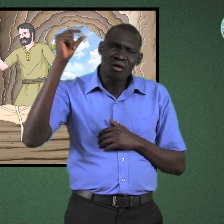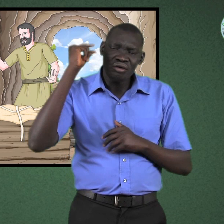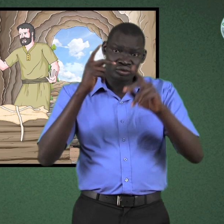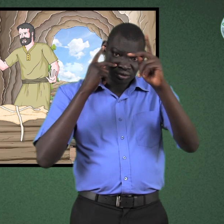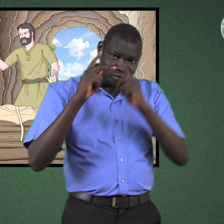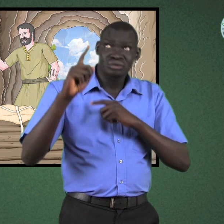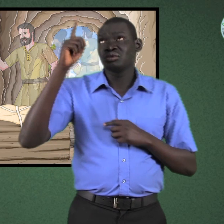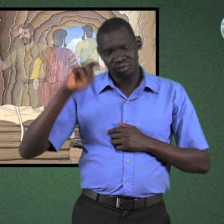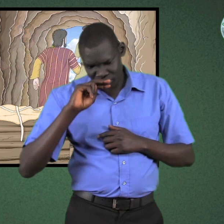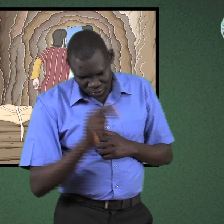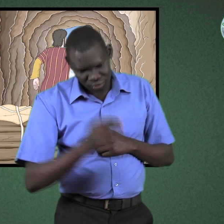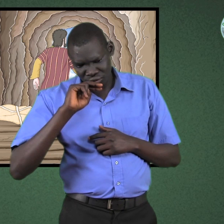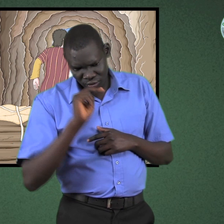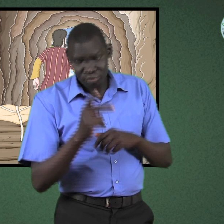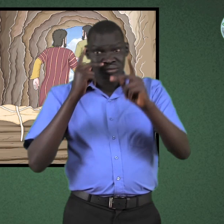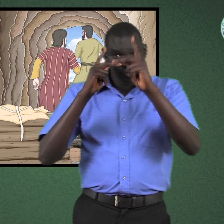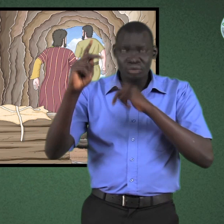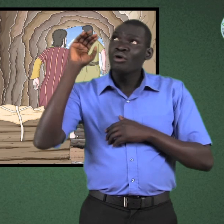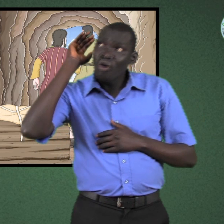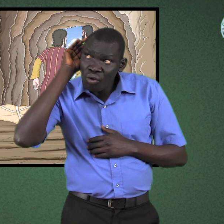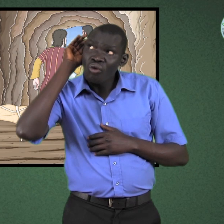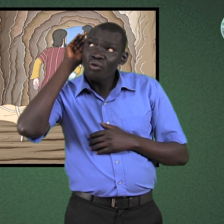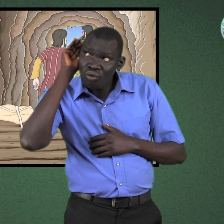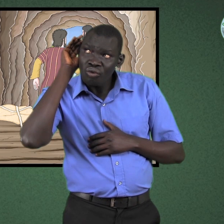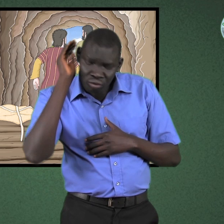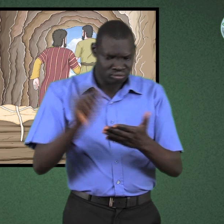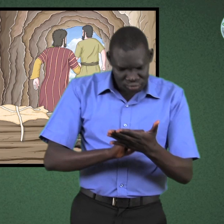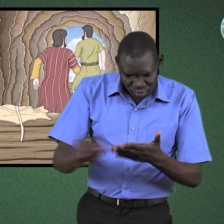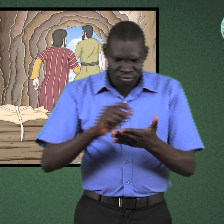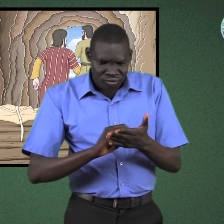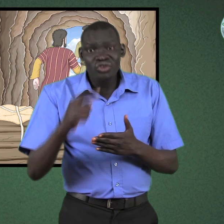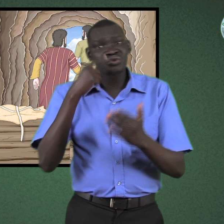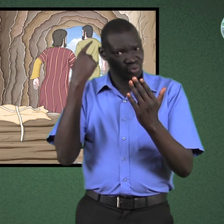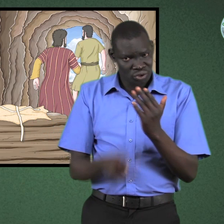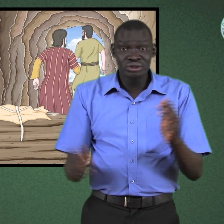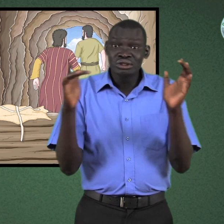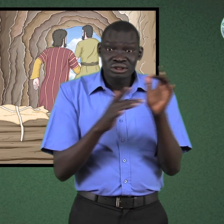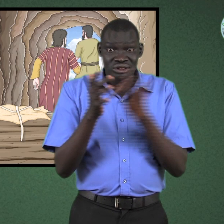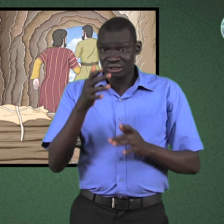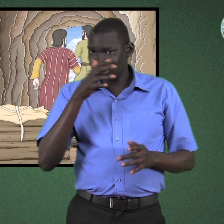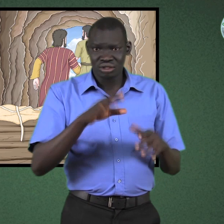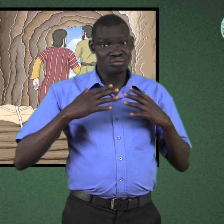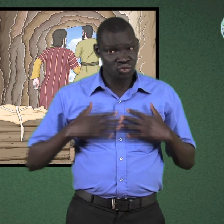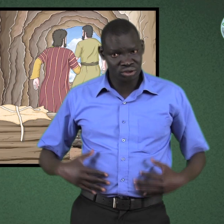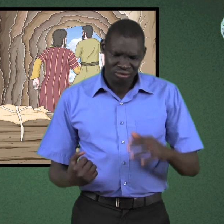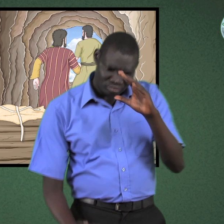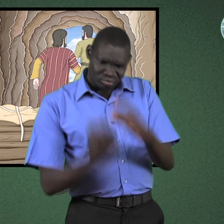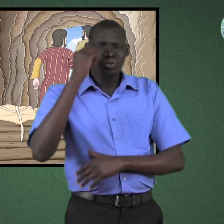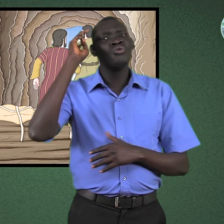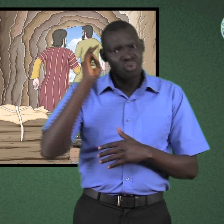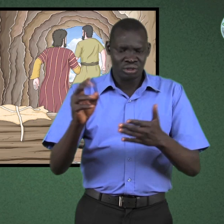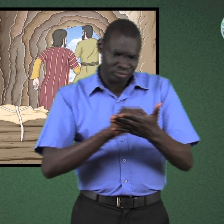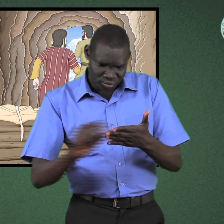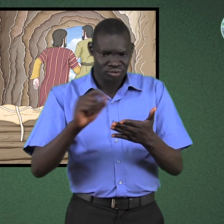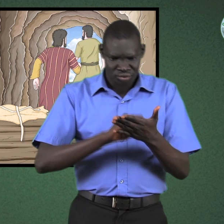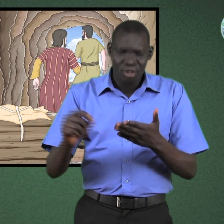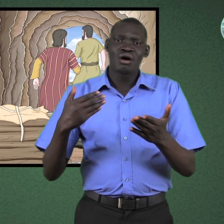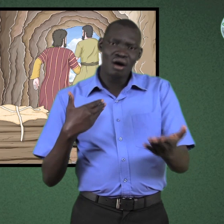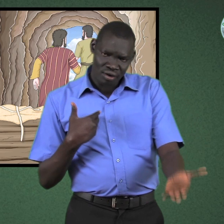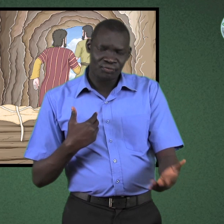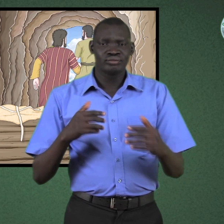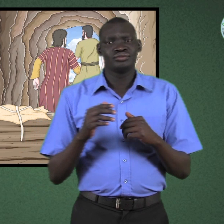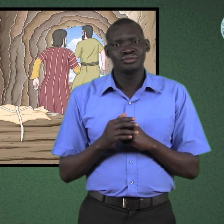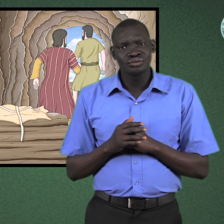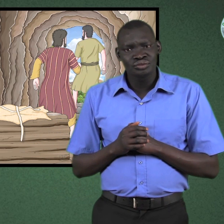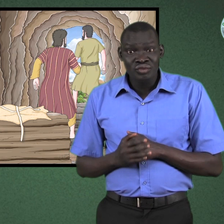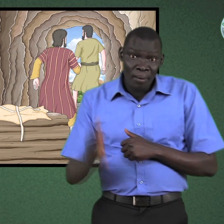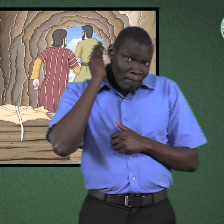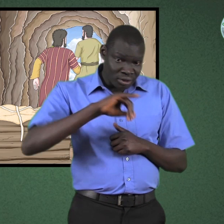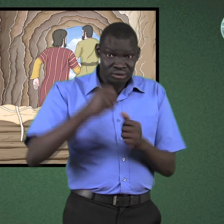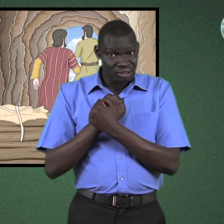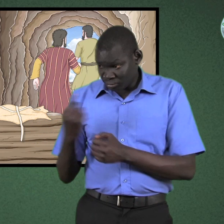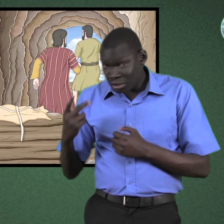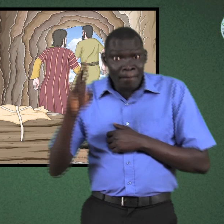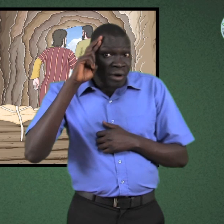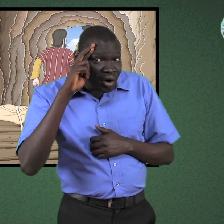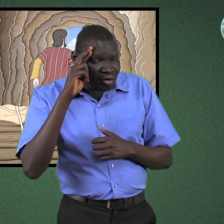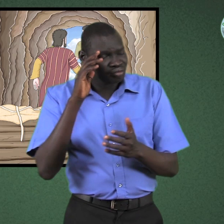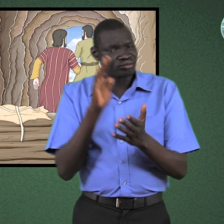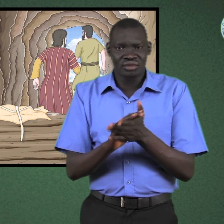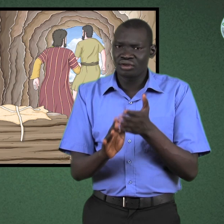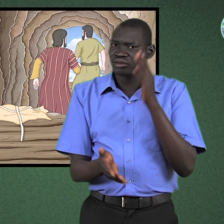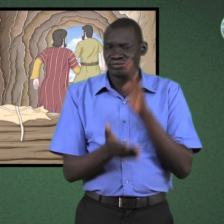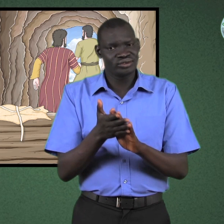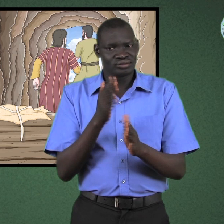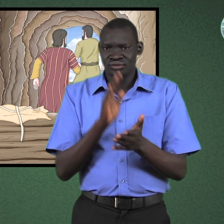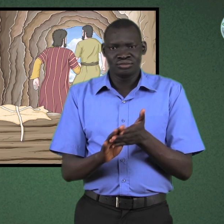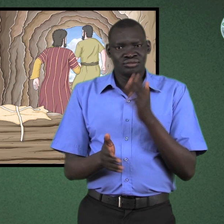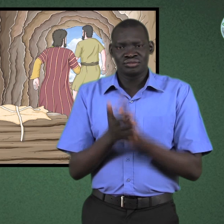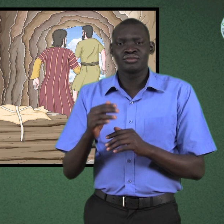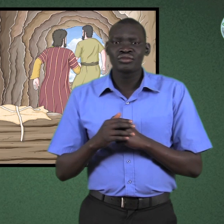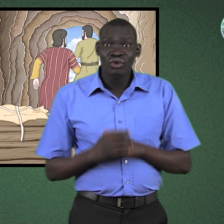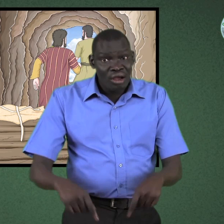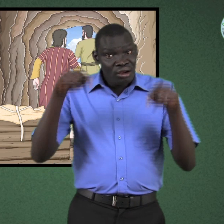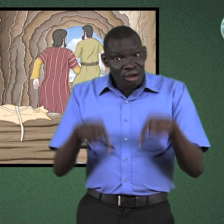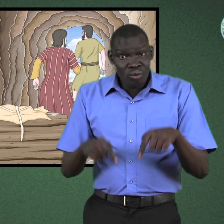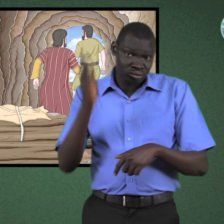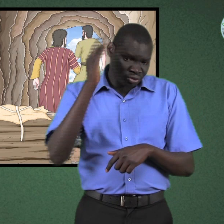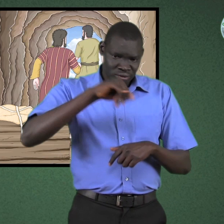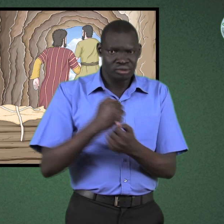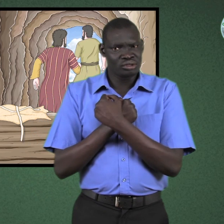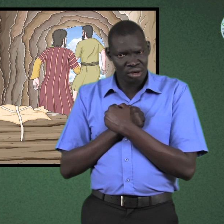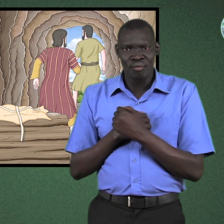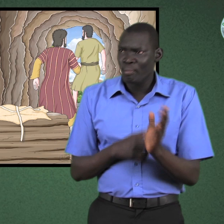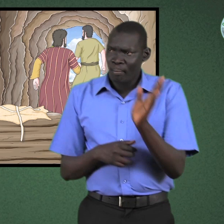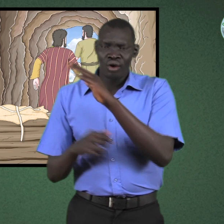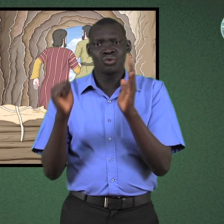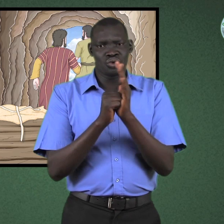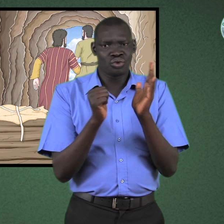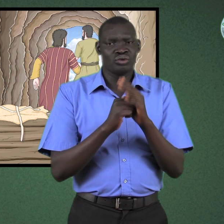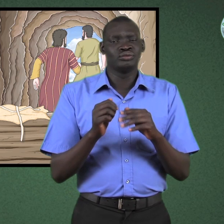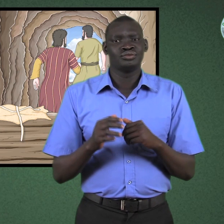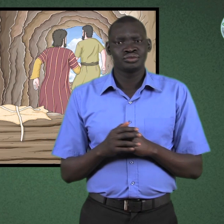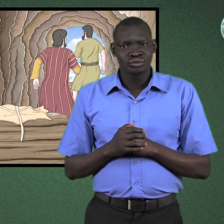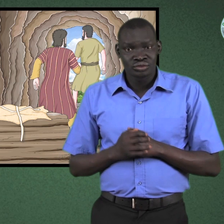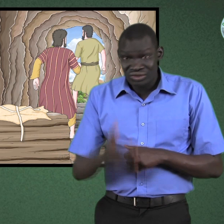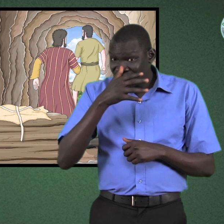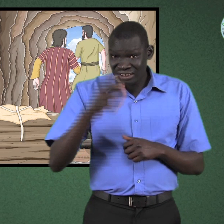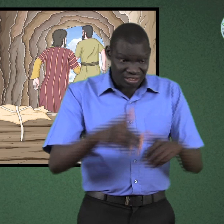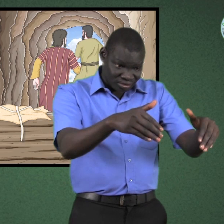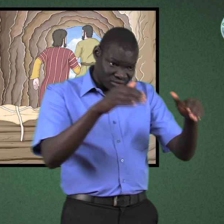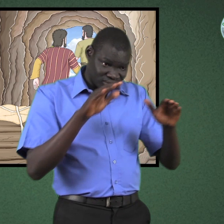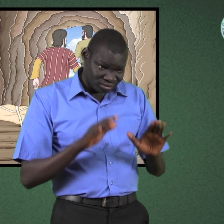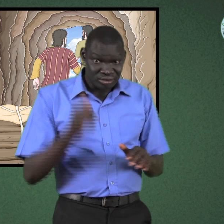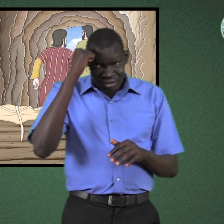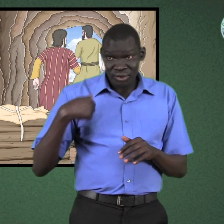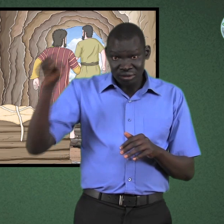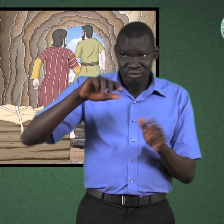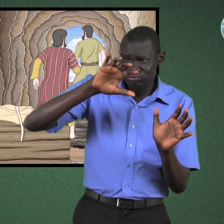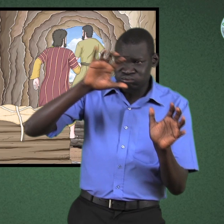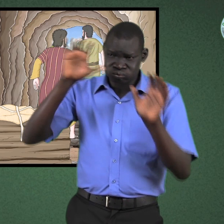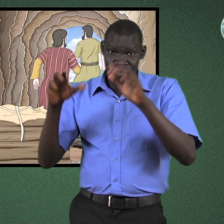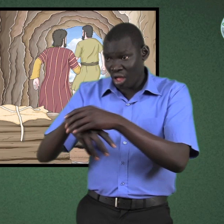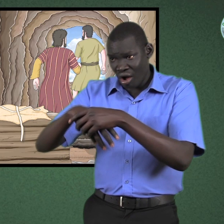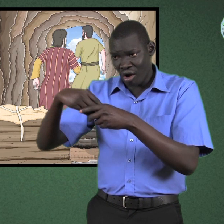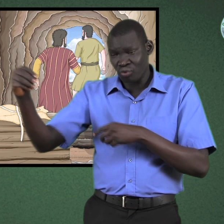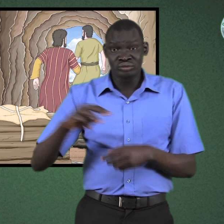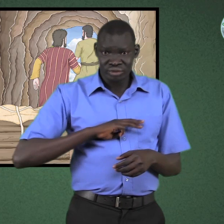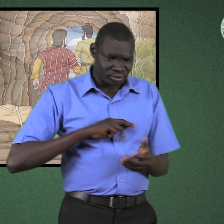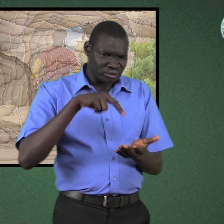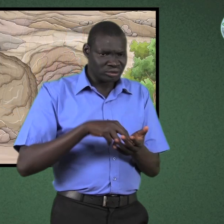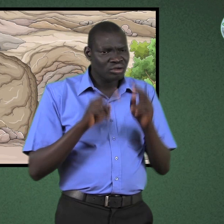Then the disciples returned to their homes.